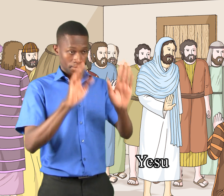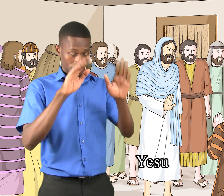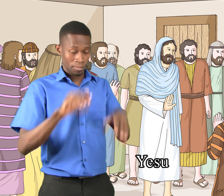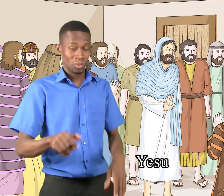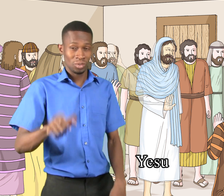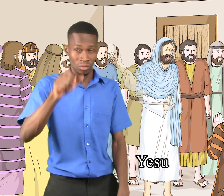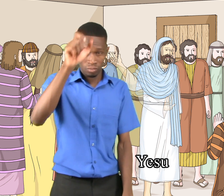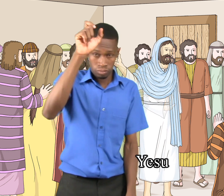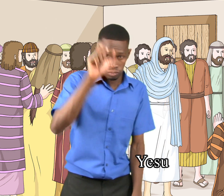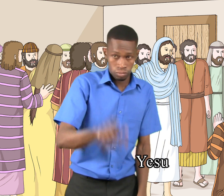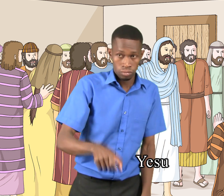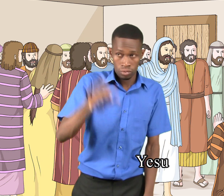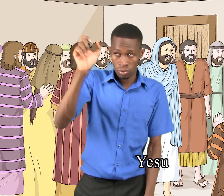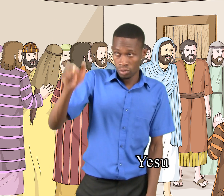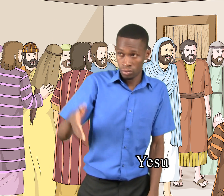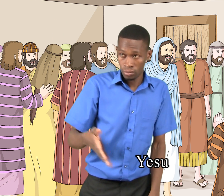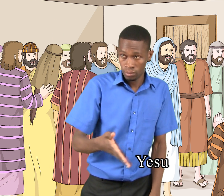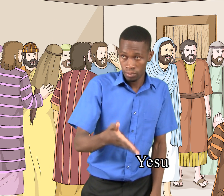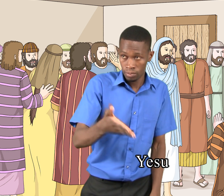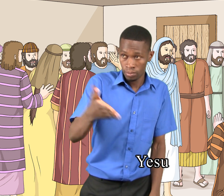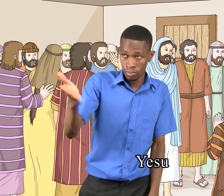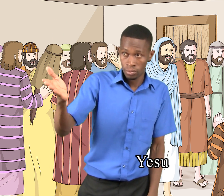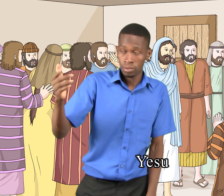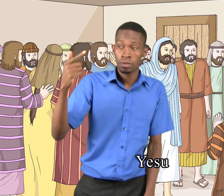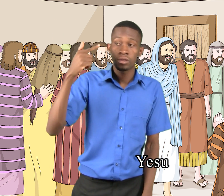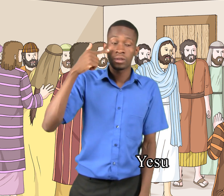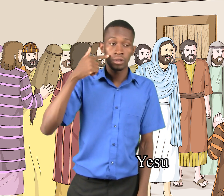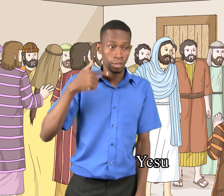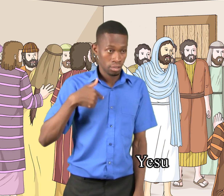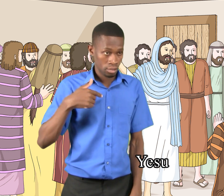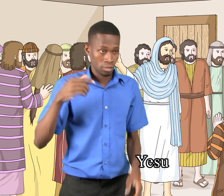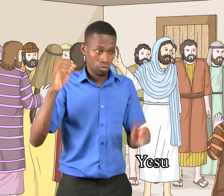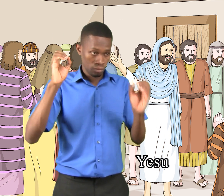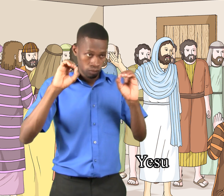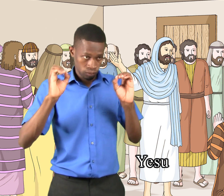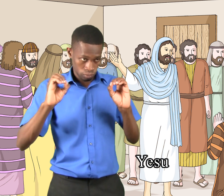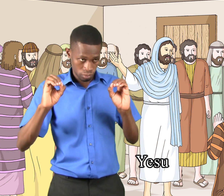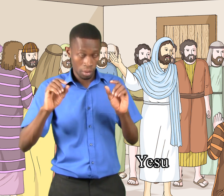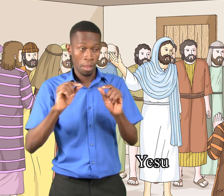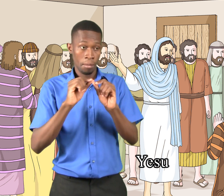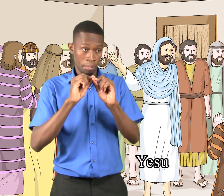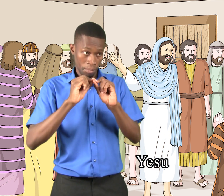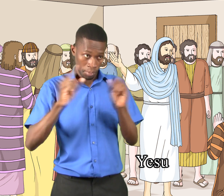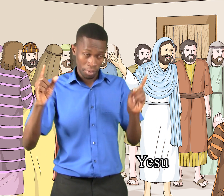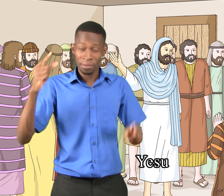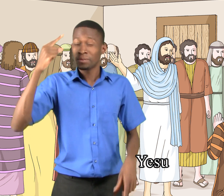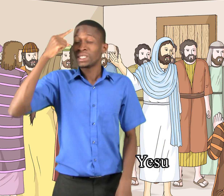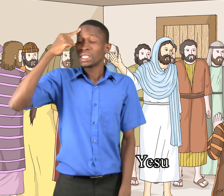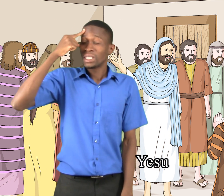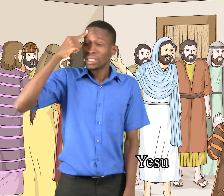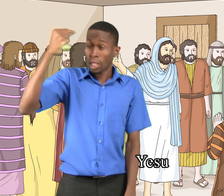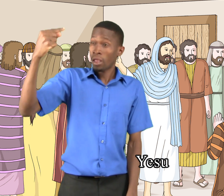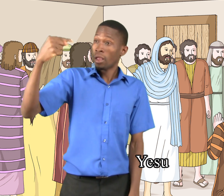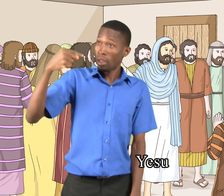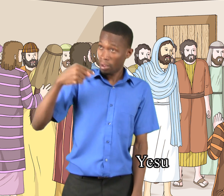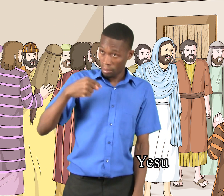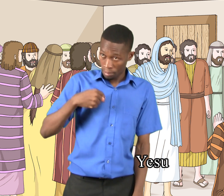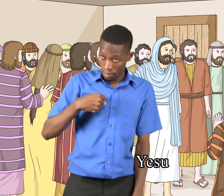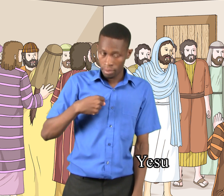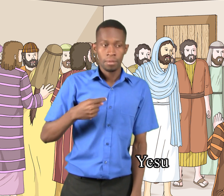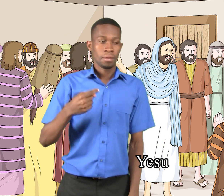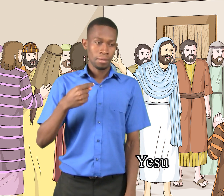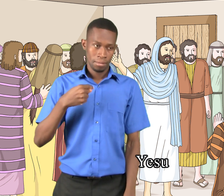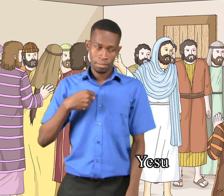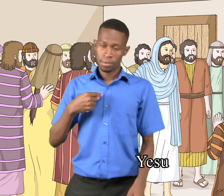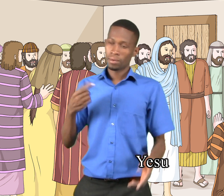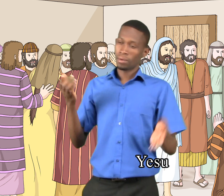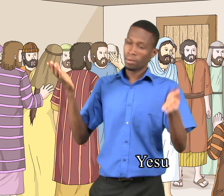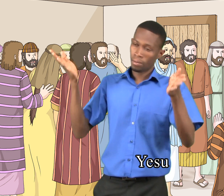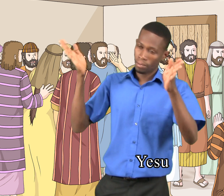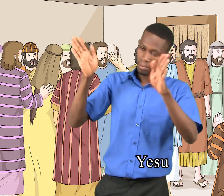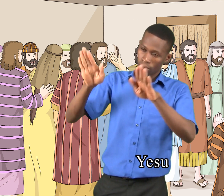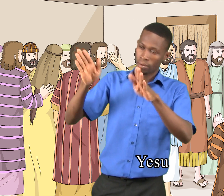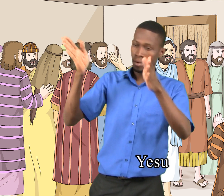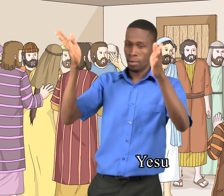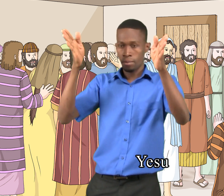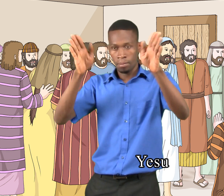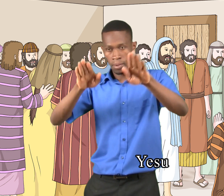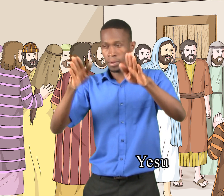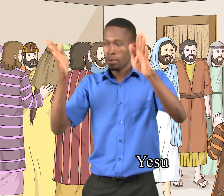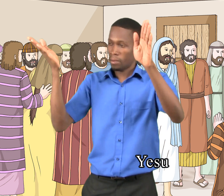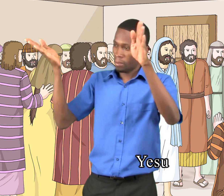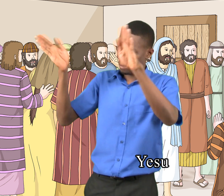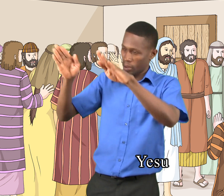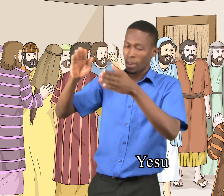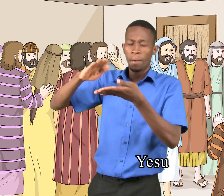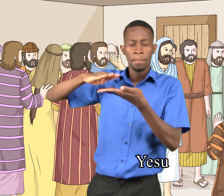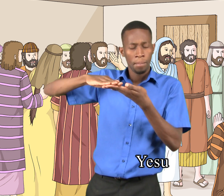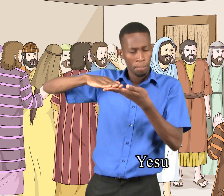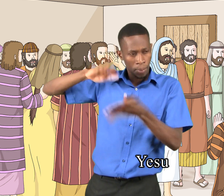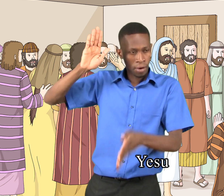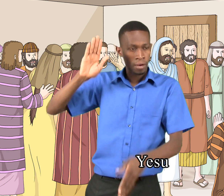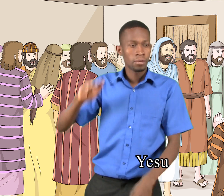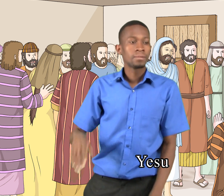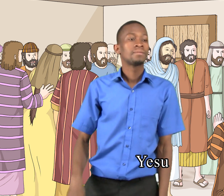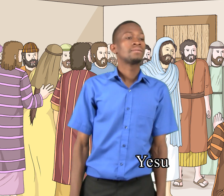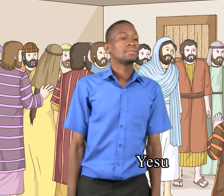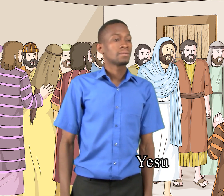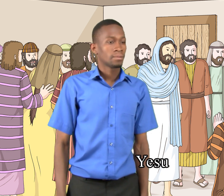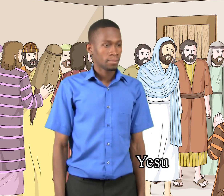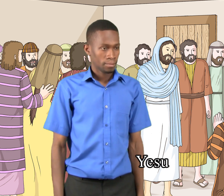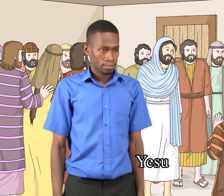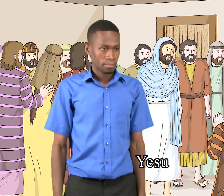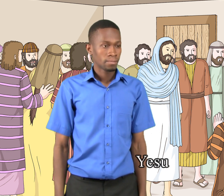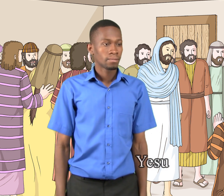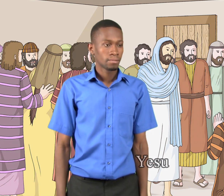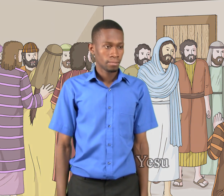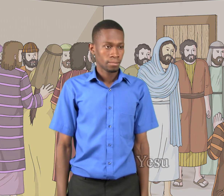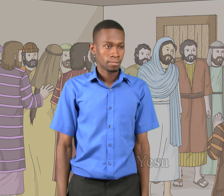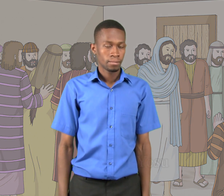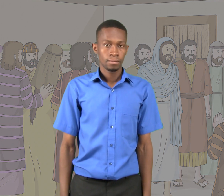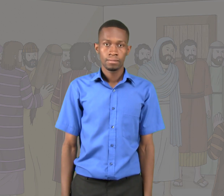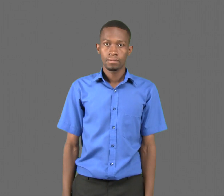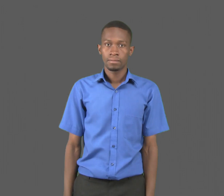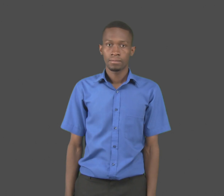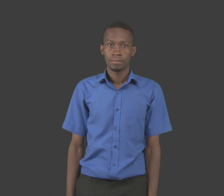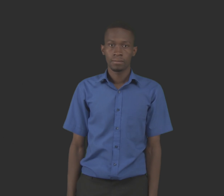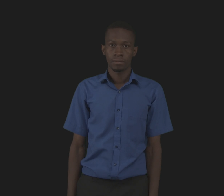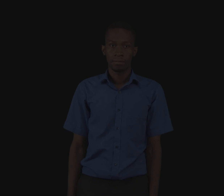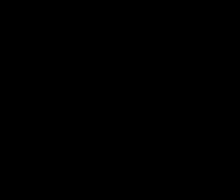blessed are those who have not seen and yet have believed.”